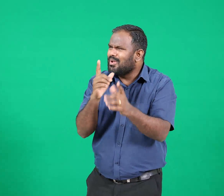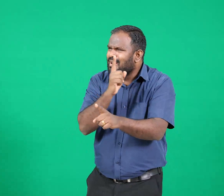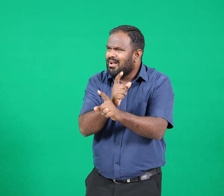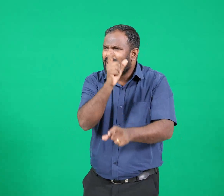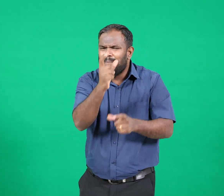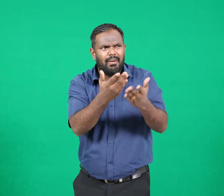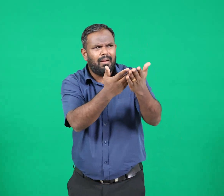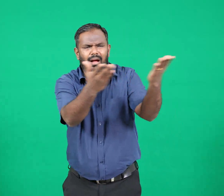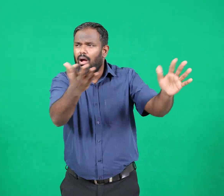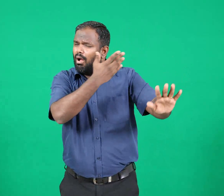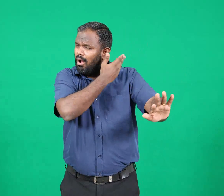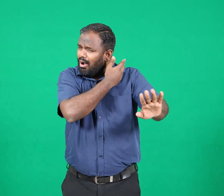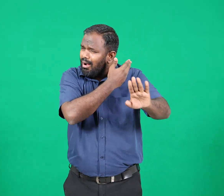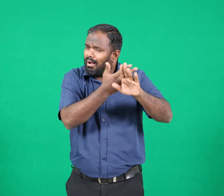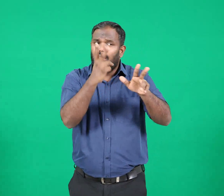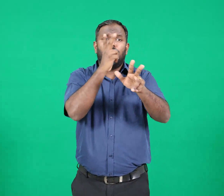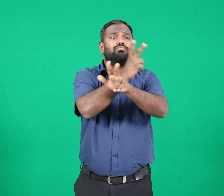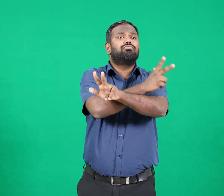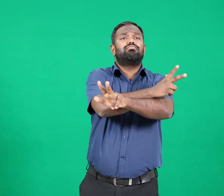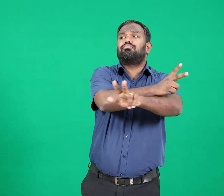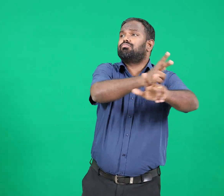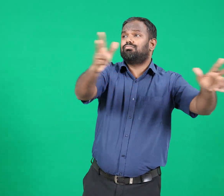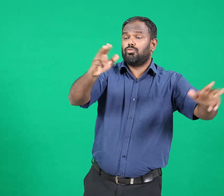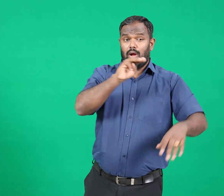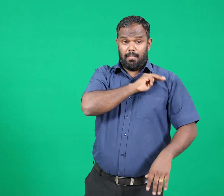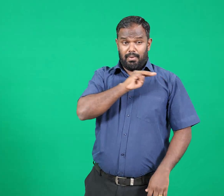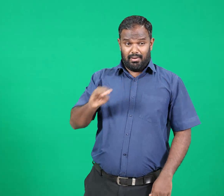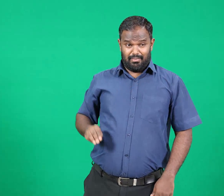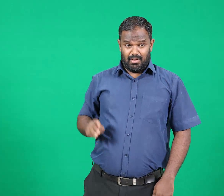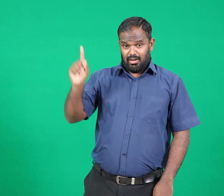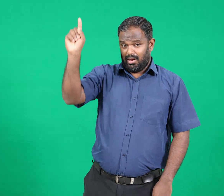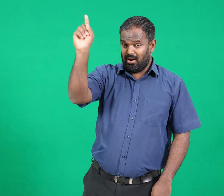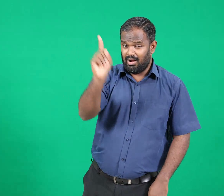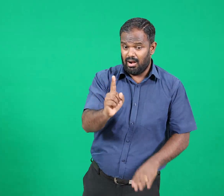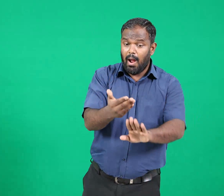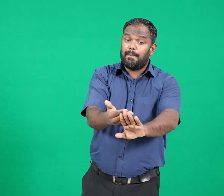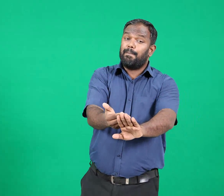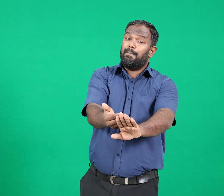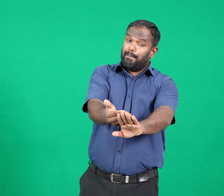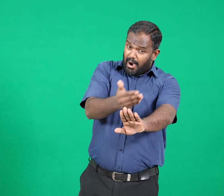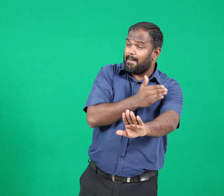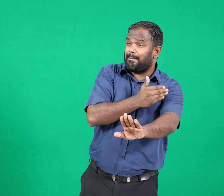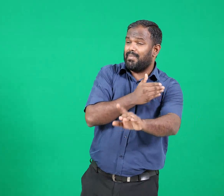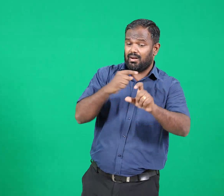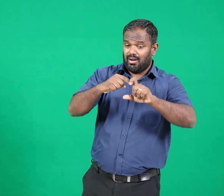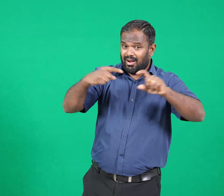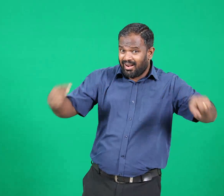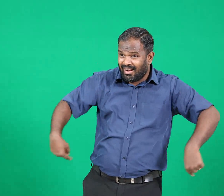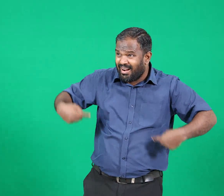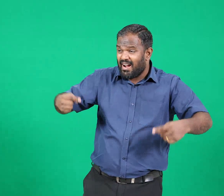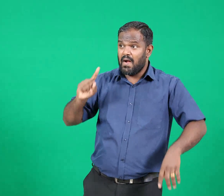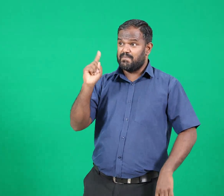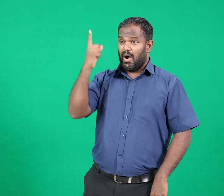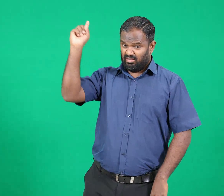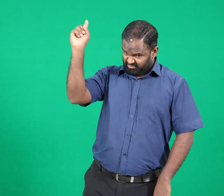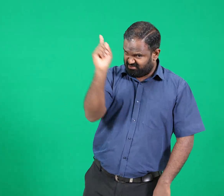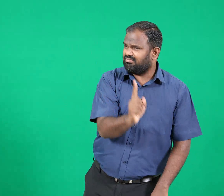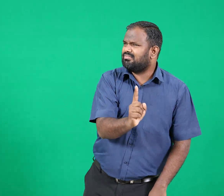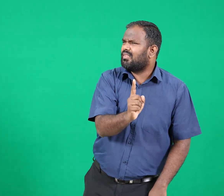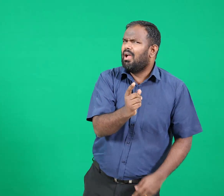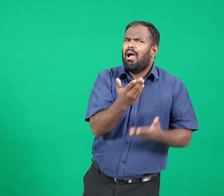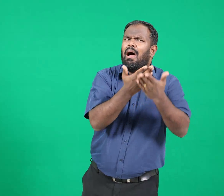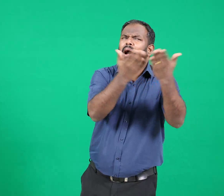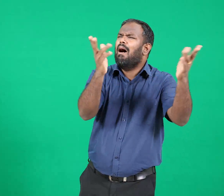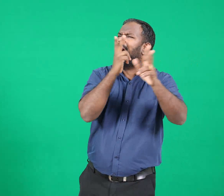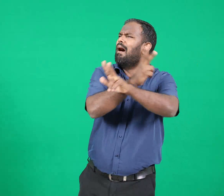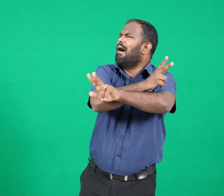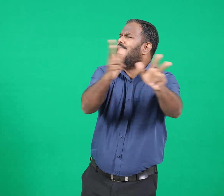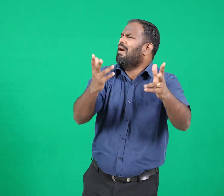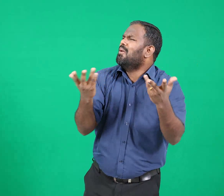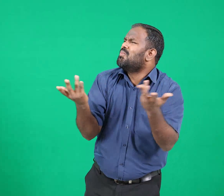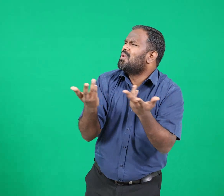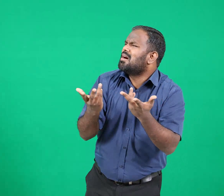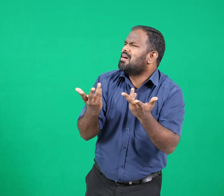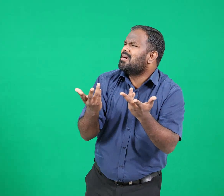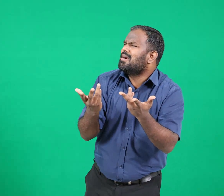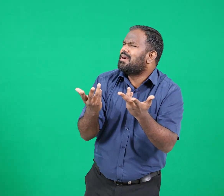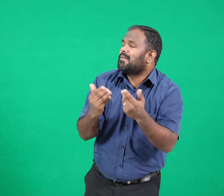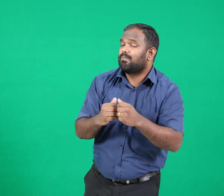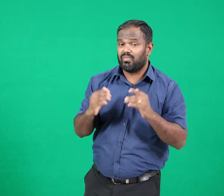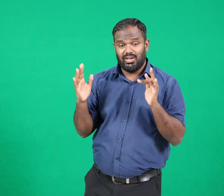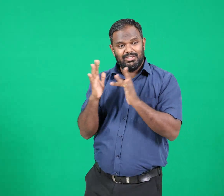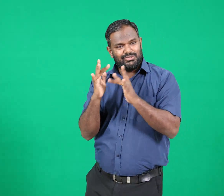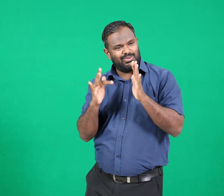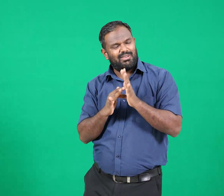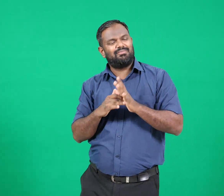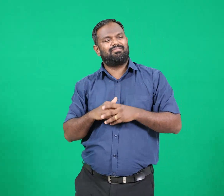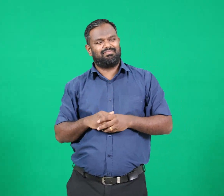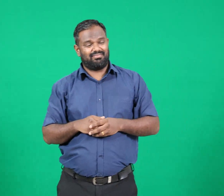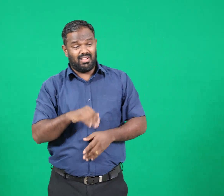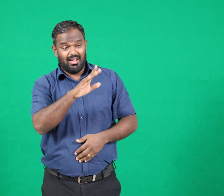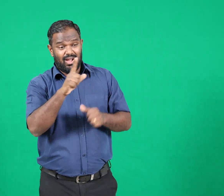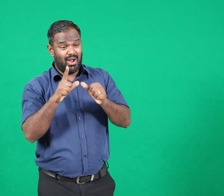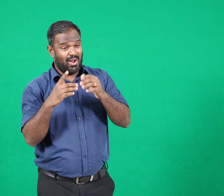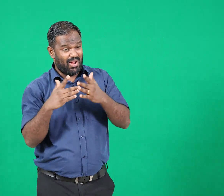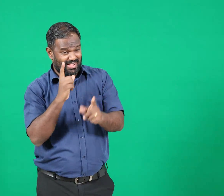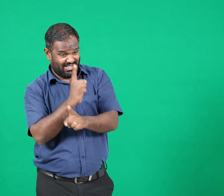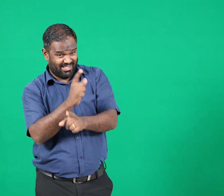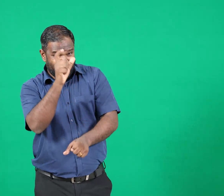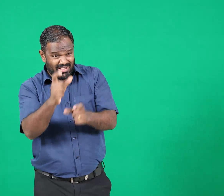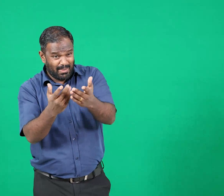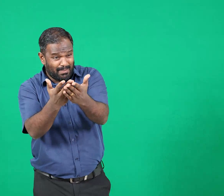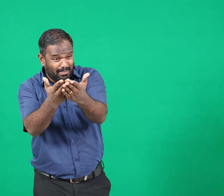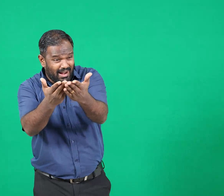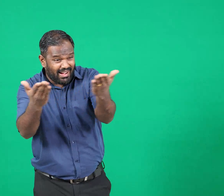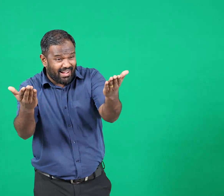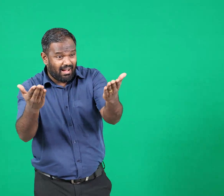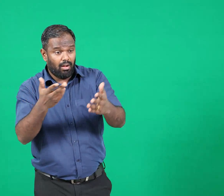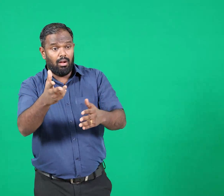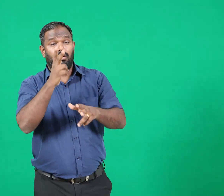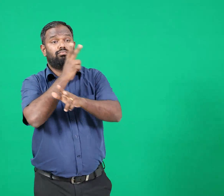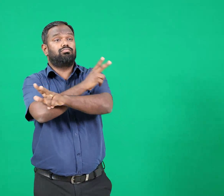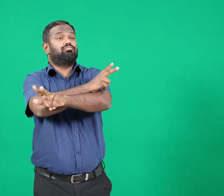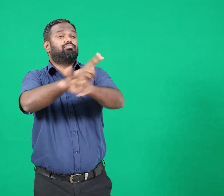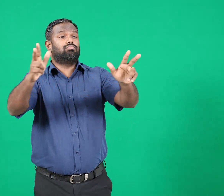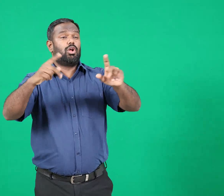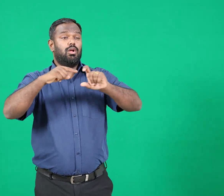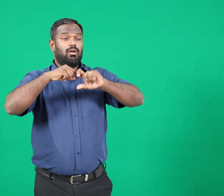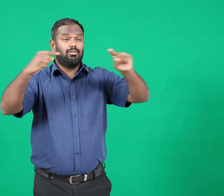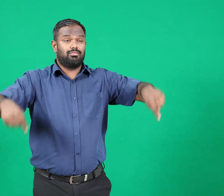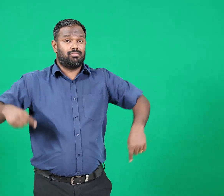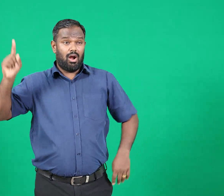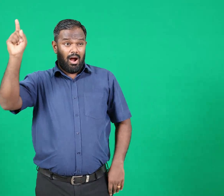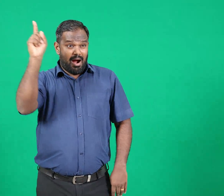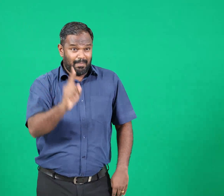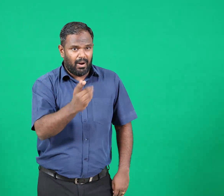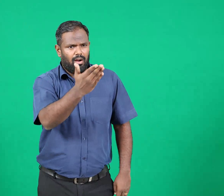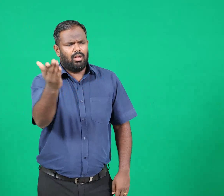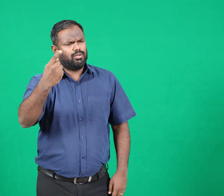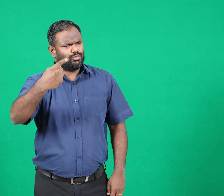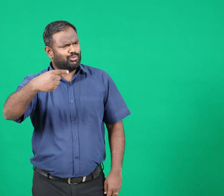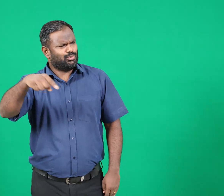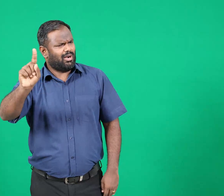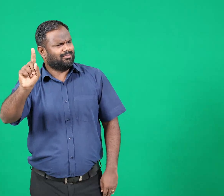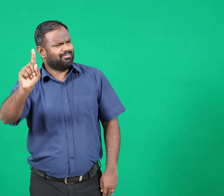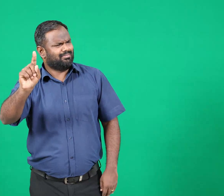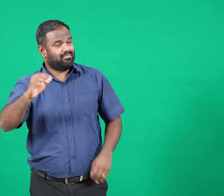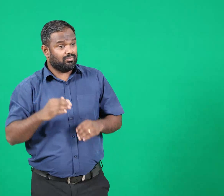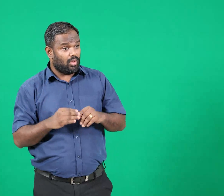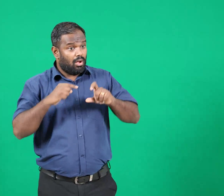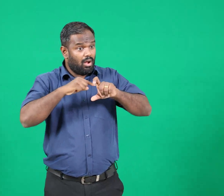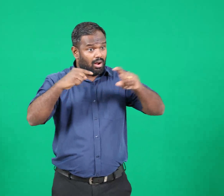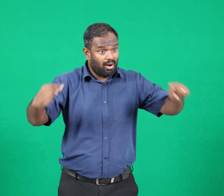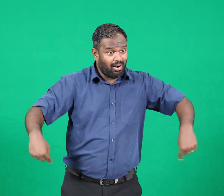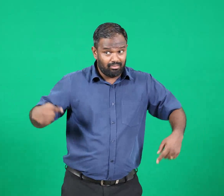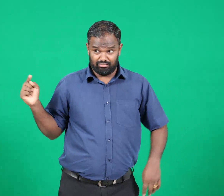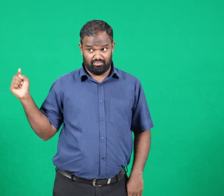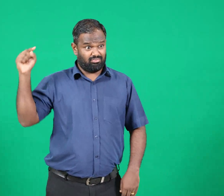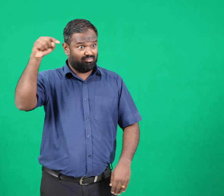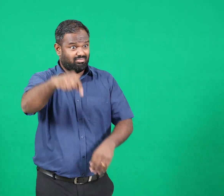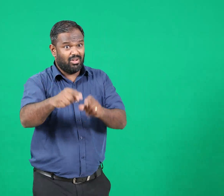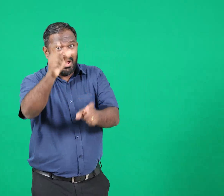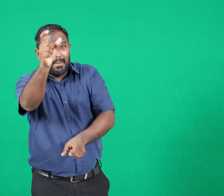Jesus replied, "Elijah does indeed come, and he will restore all things.